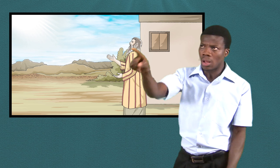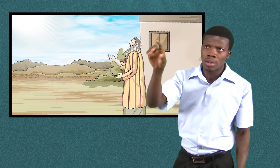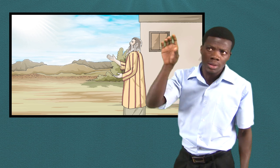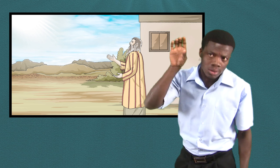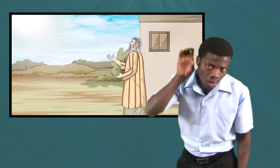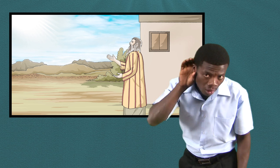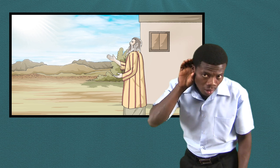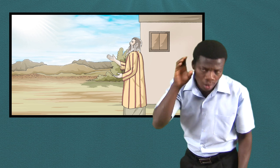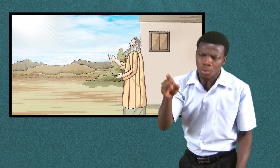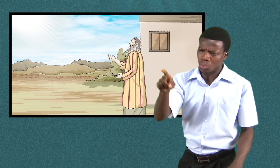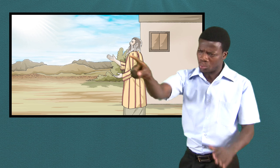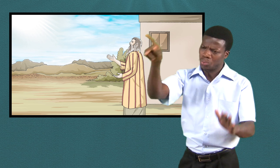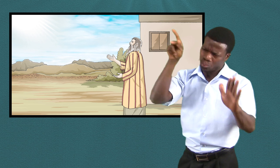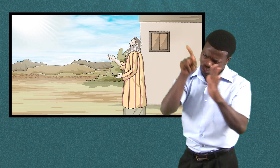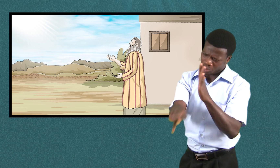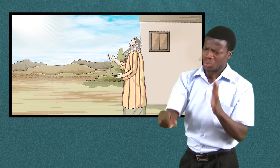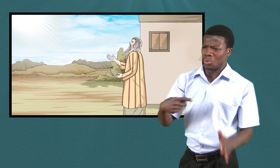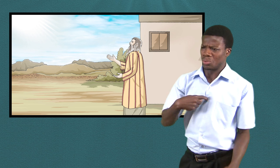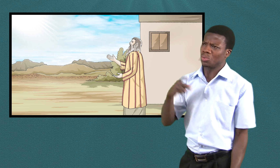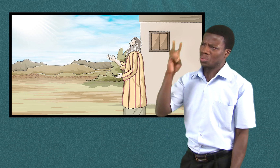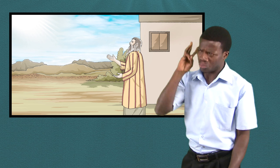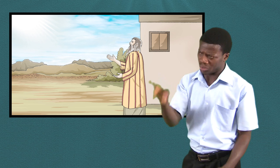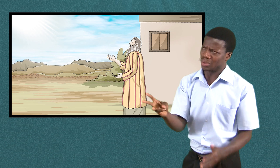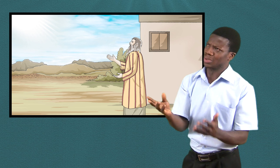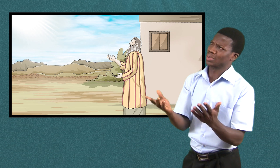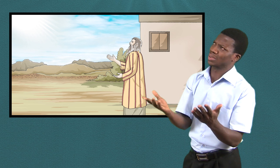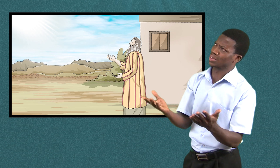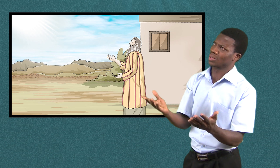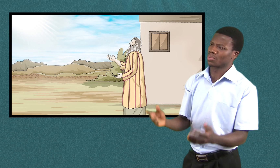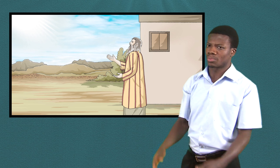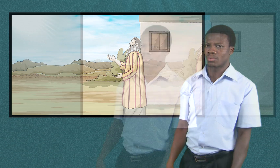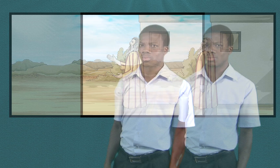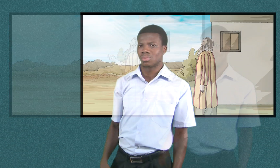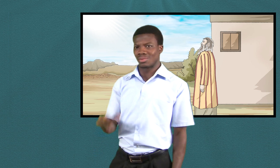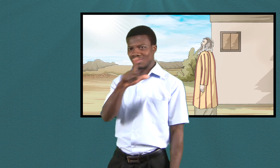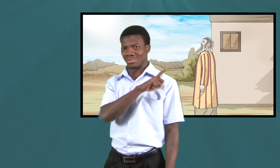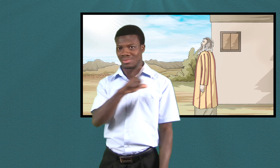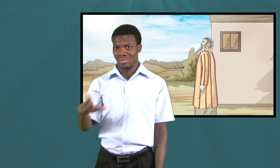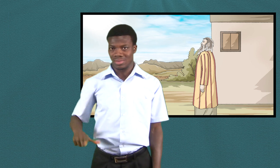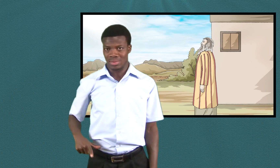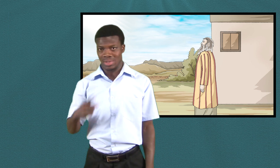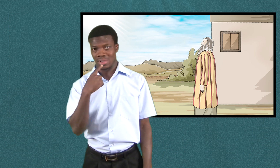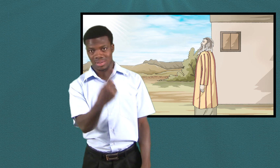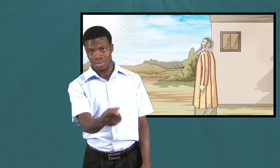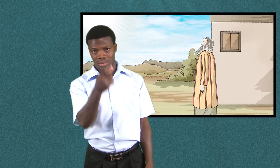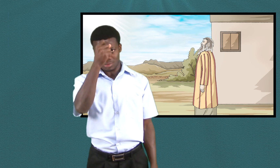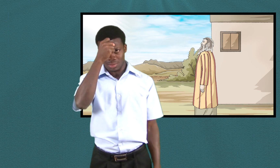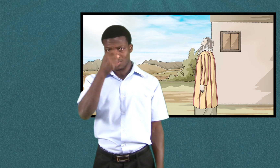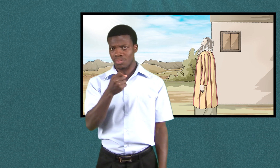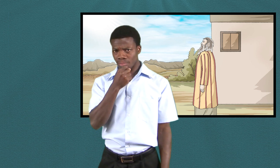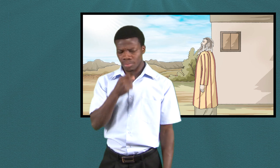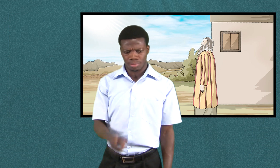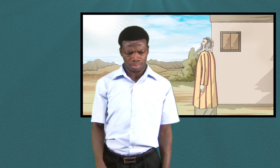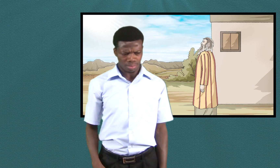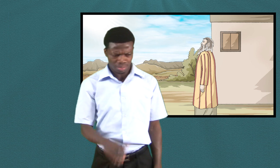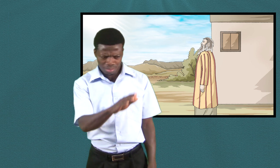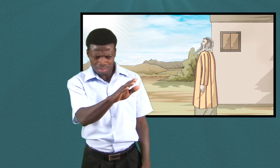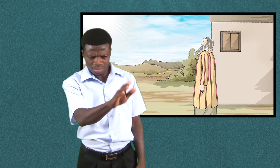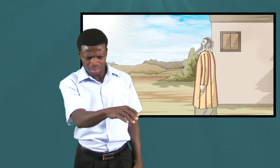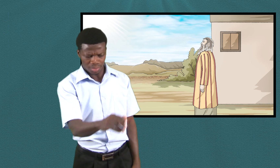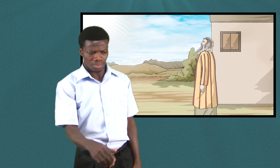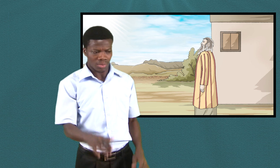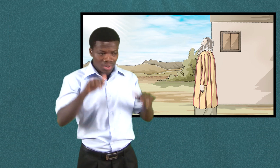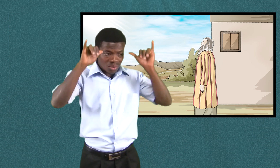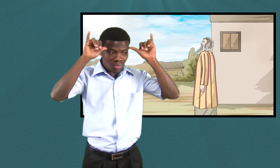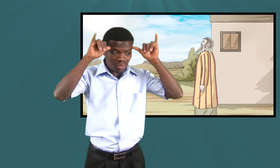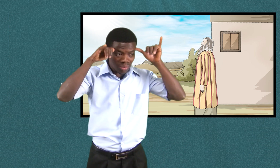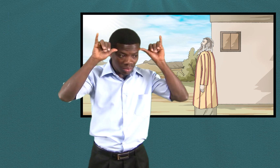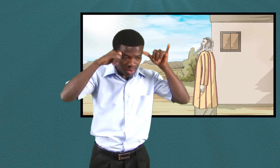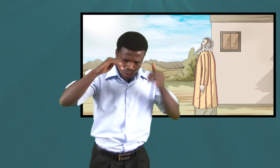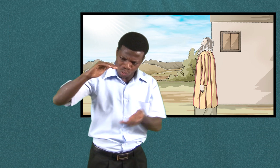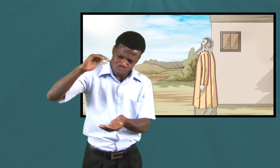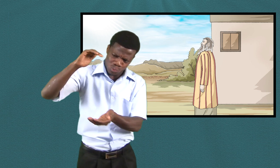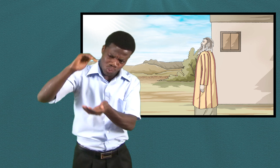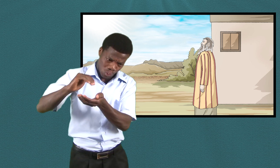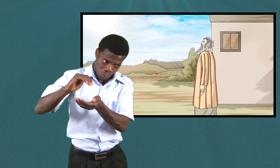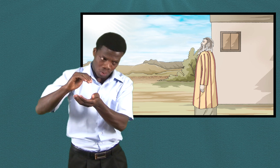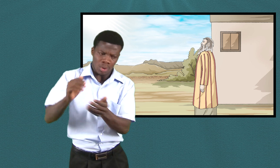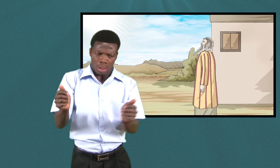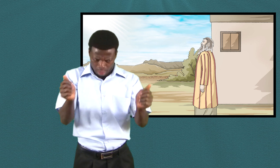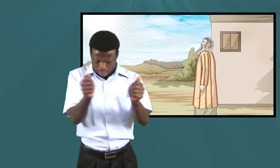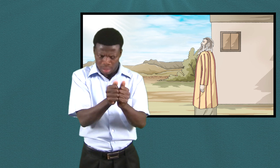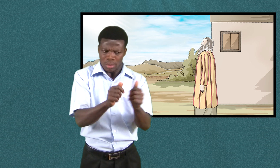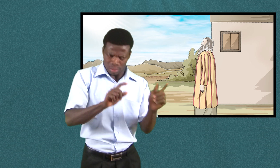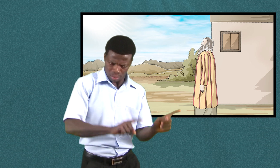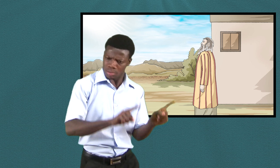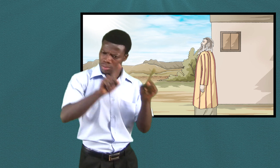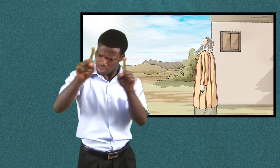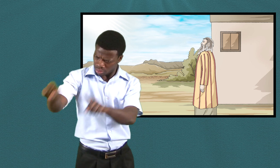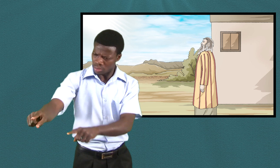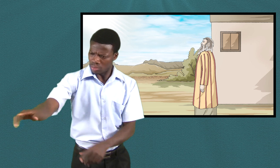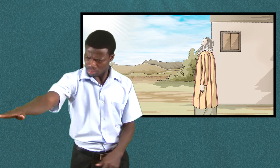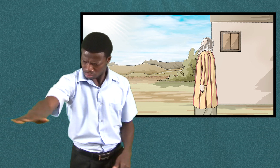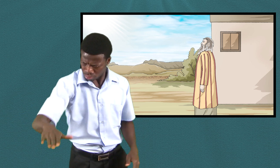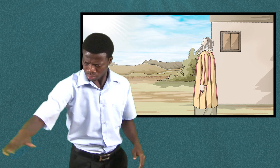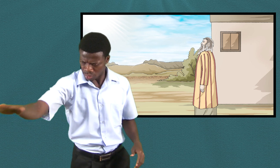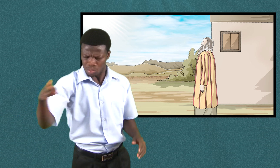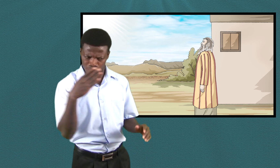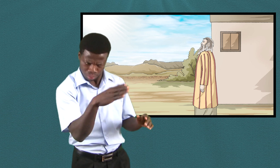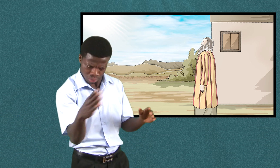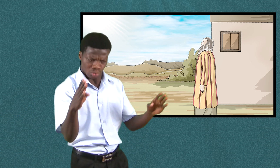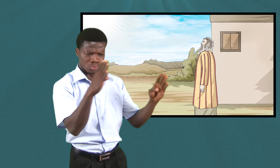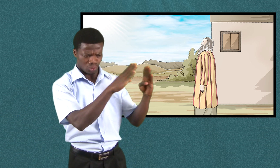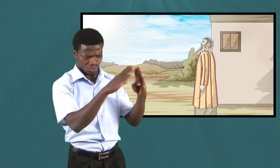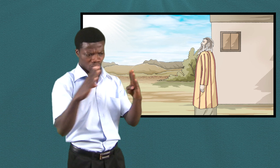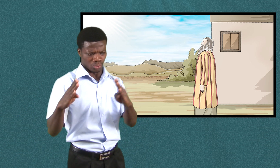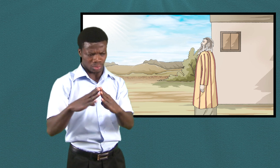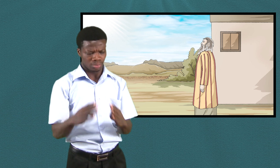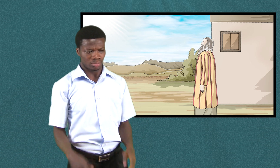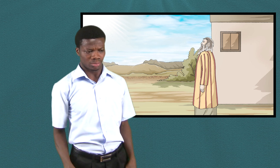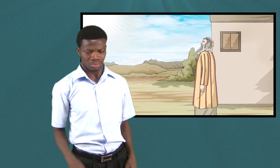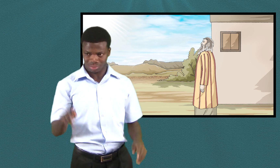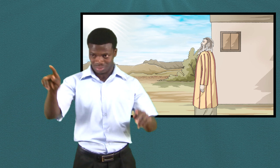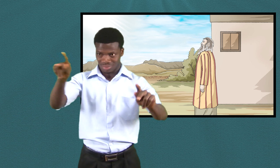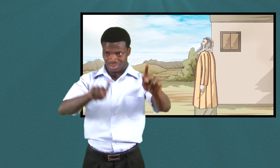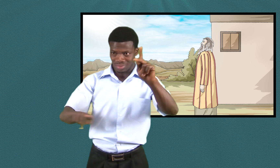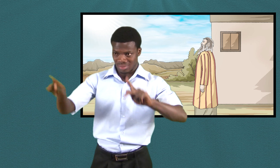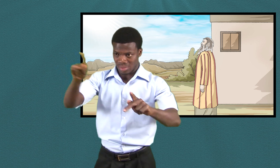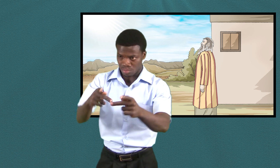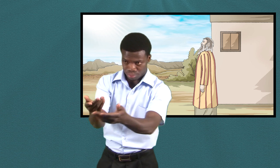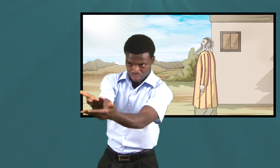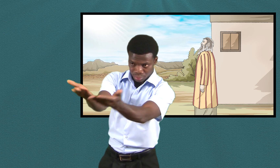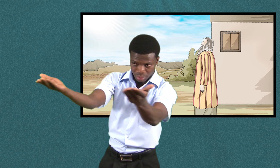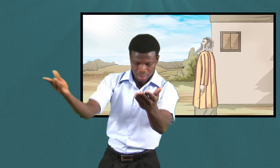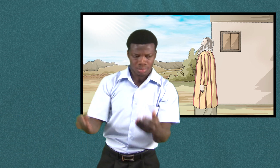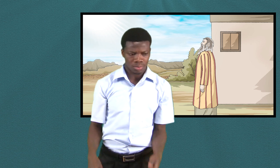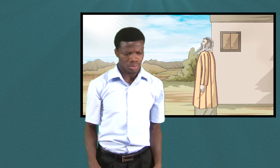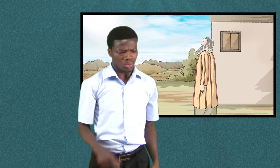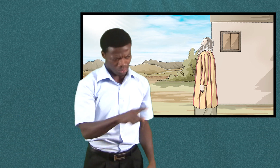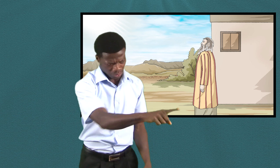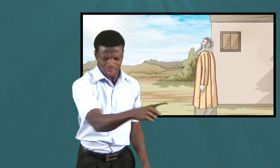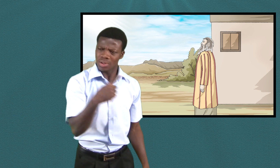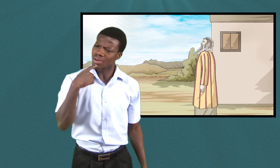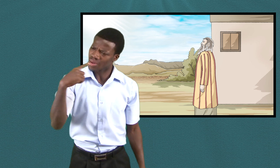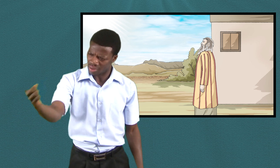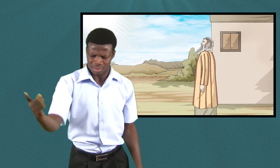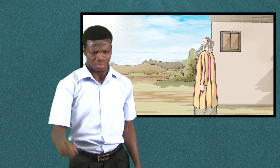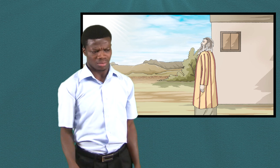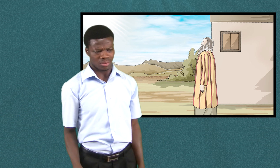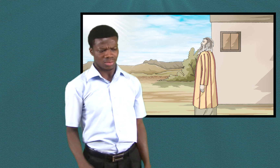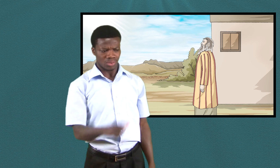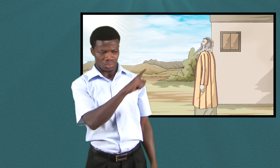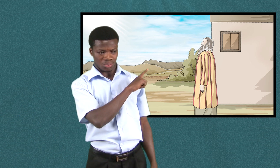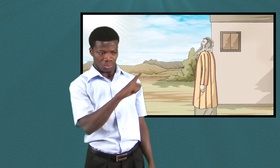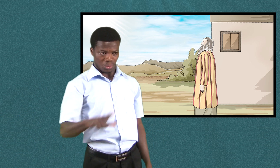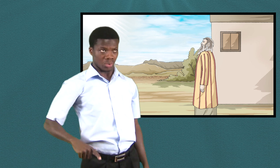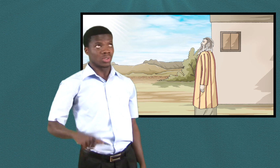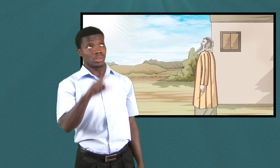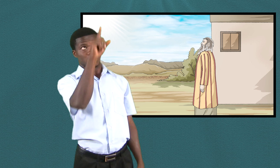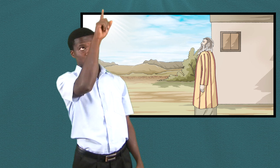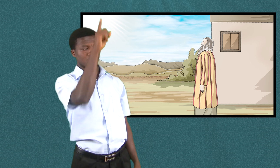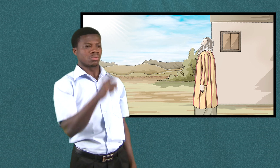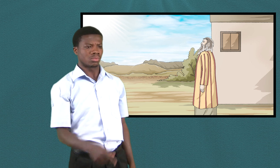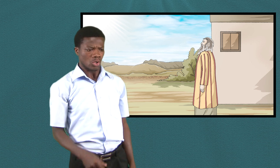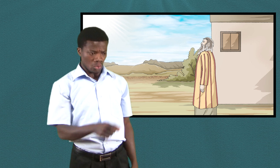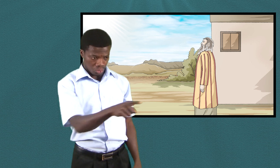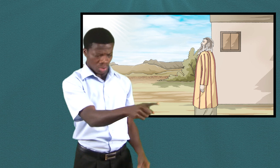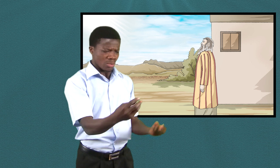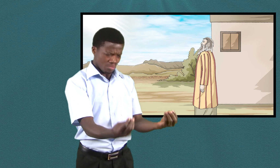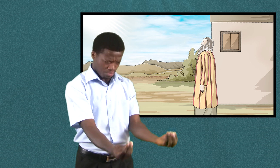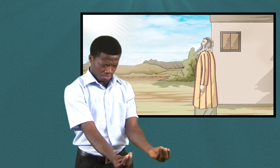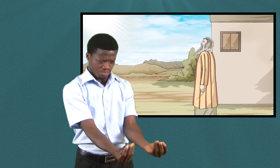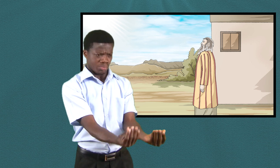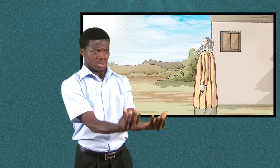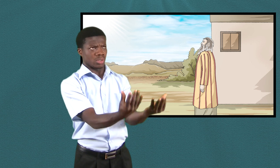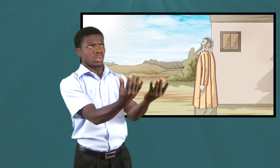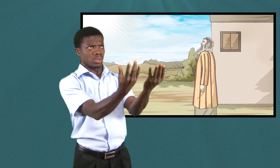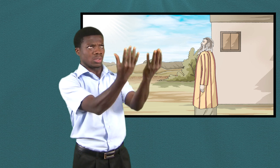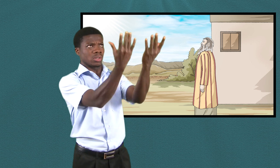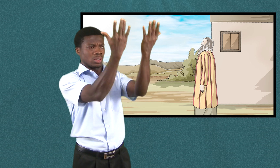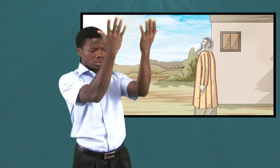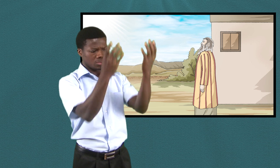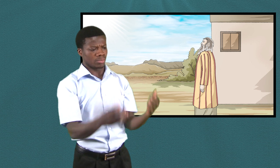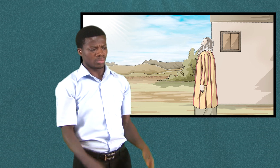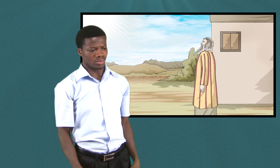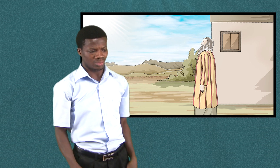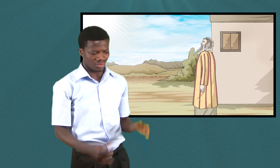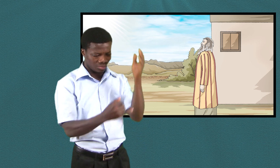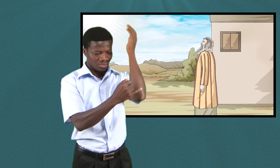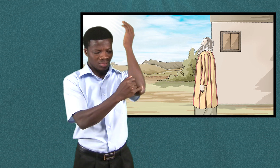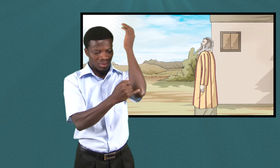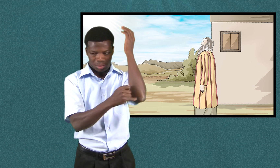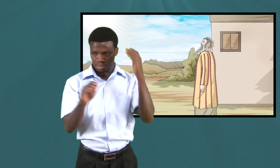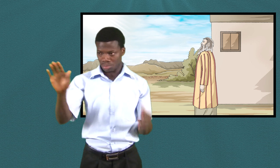The LORD answered, “Take a heifer with you and say, ‘I have come to sacrifice to the LORD.’